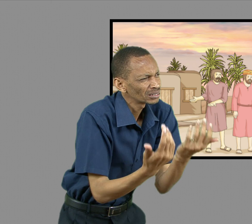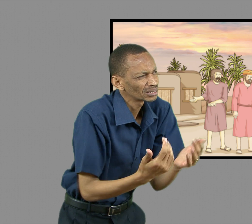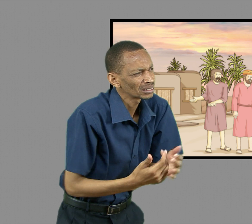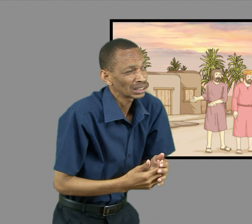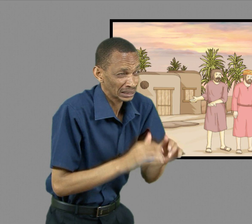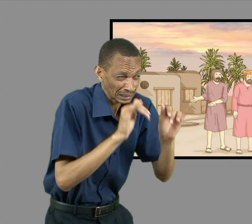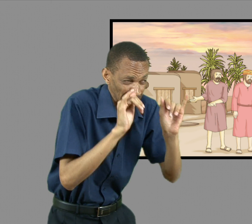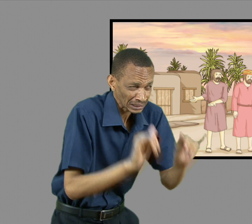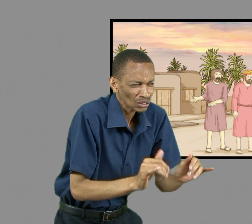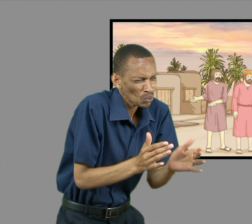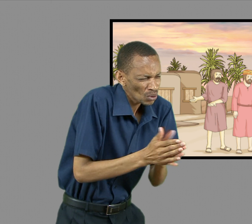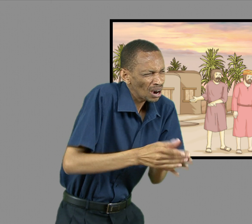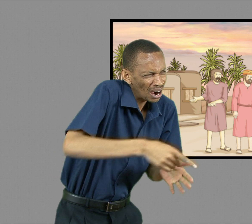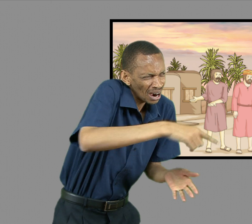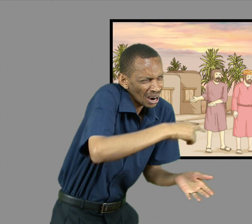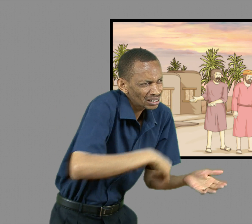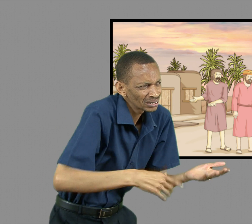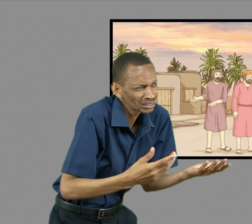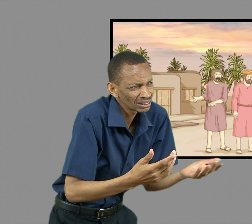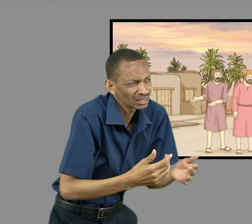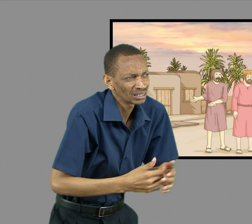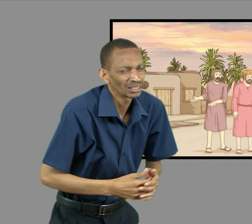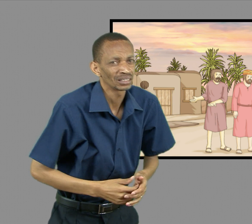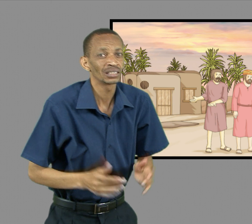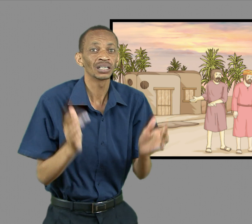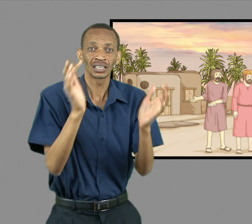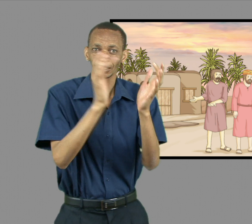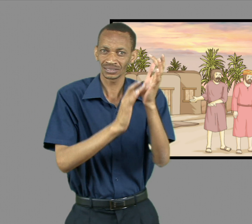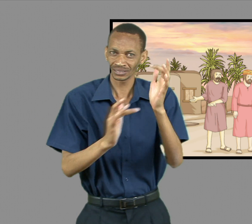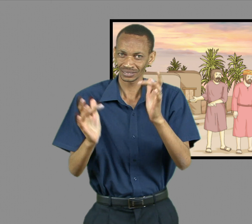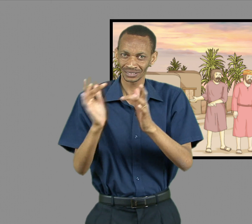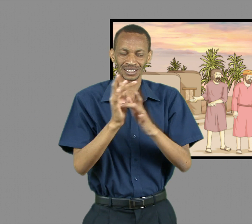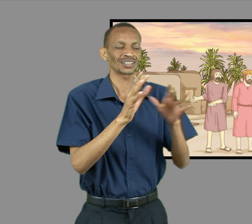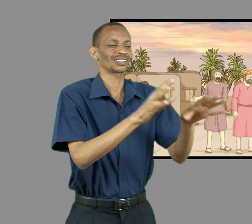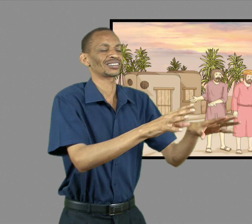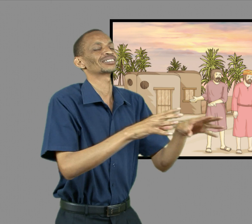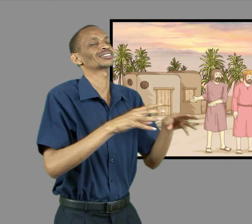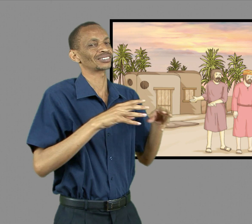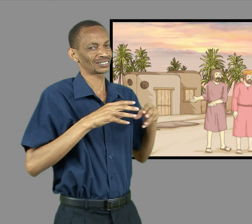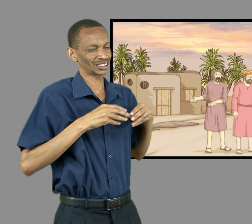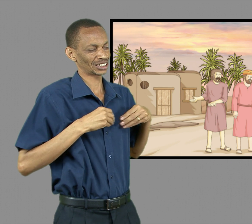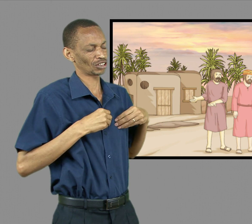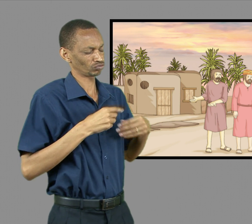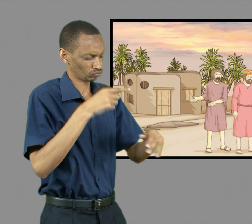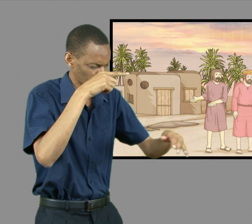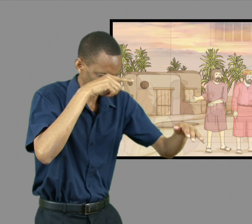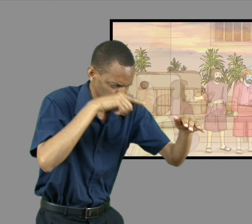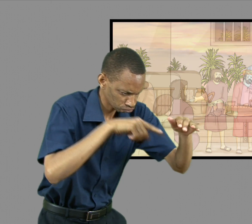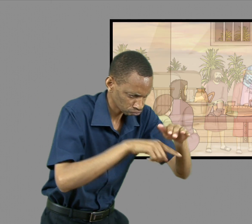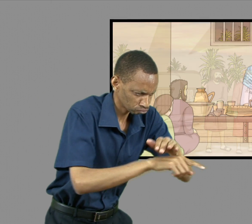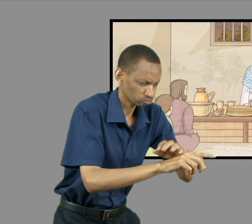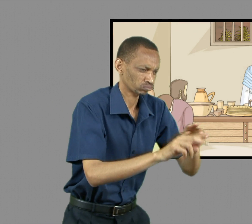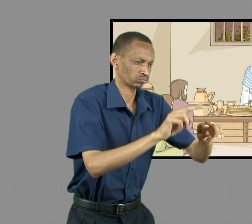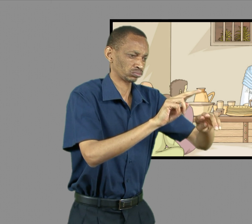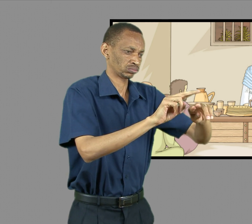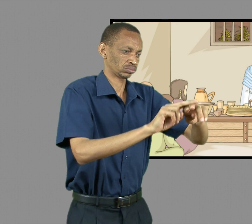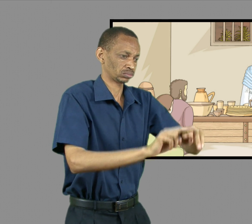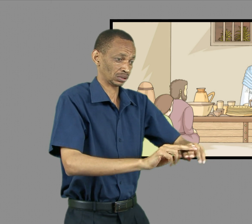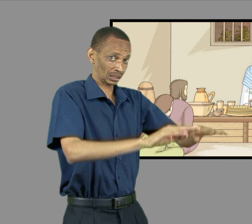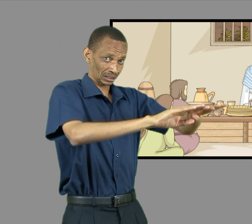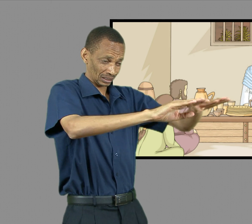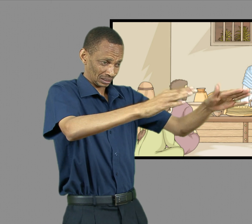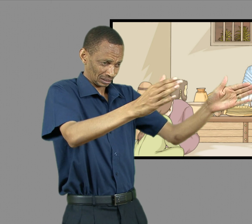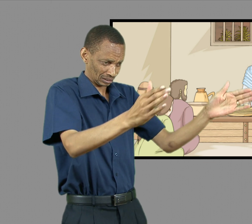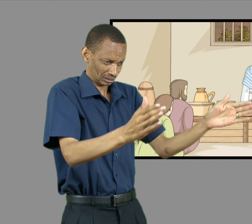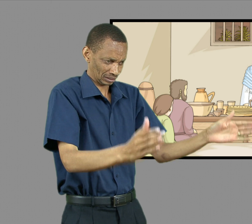So He went in to stay with them.